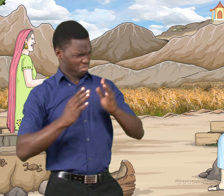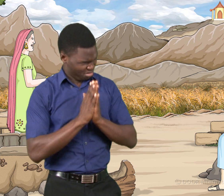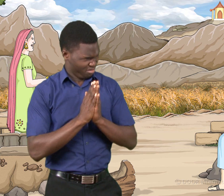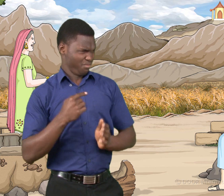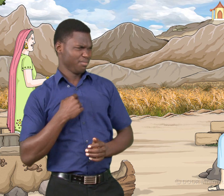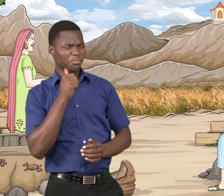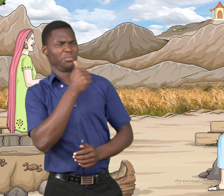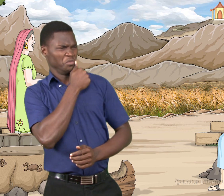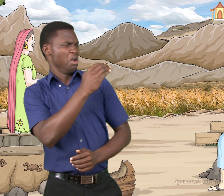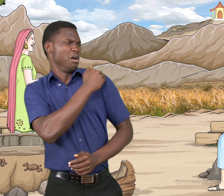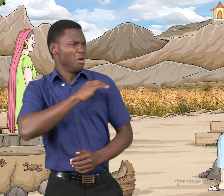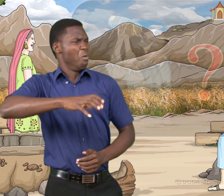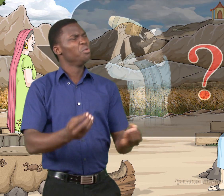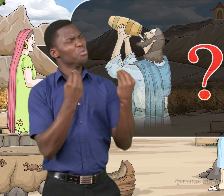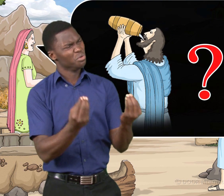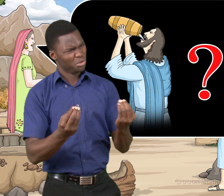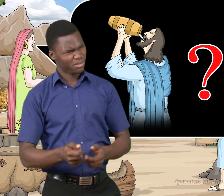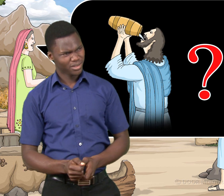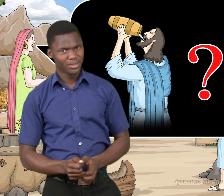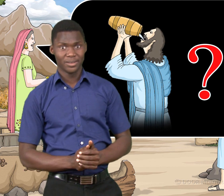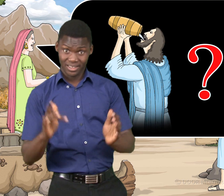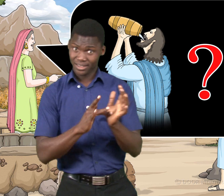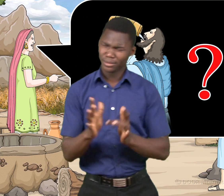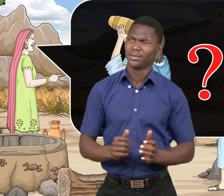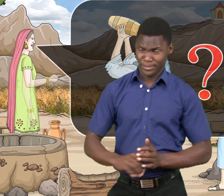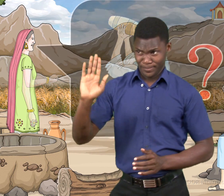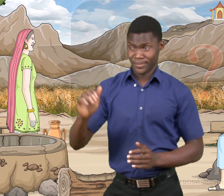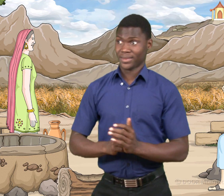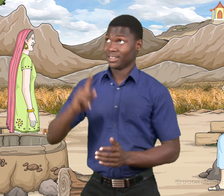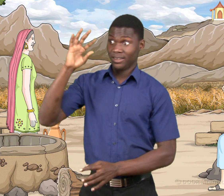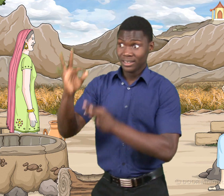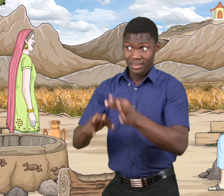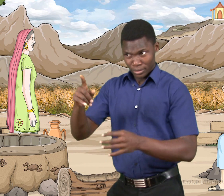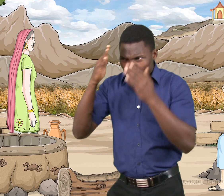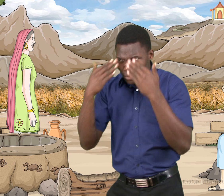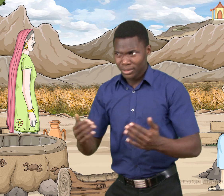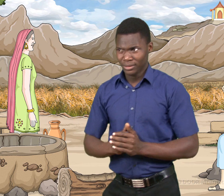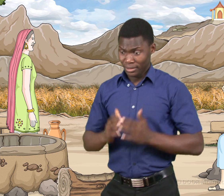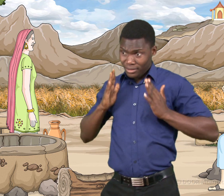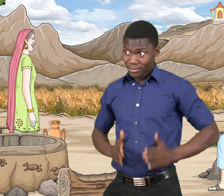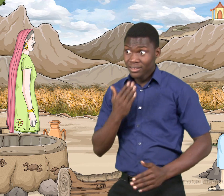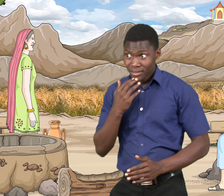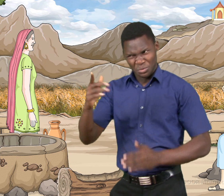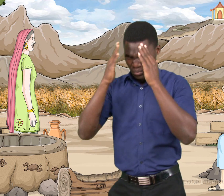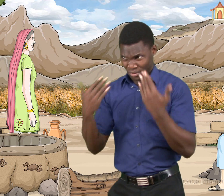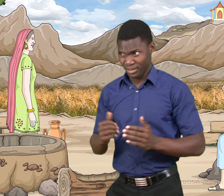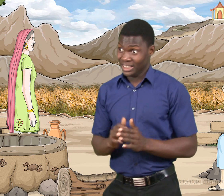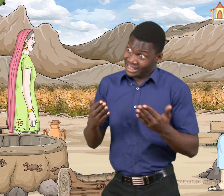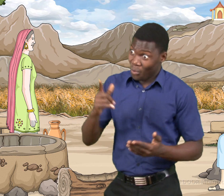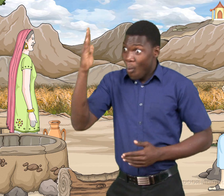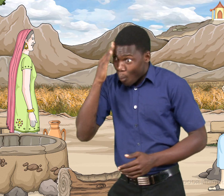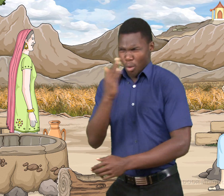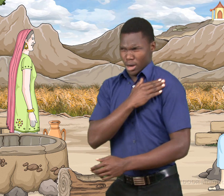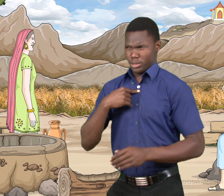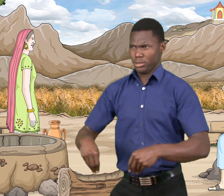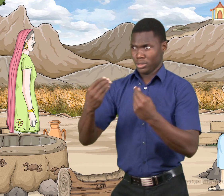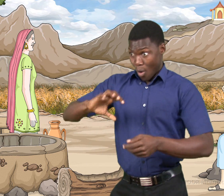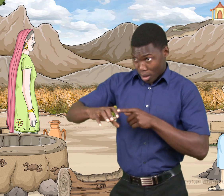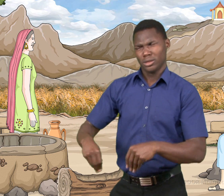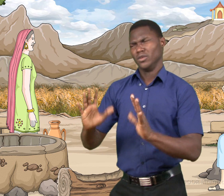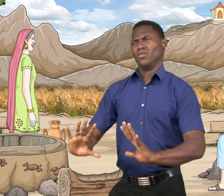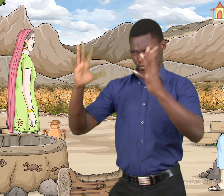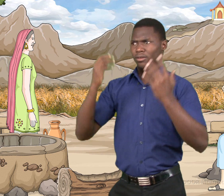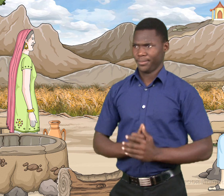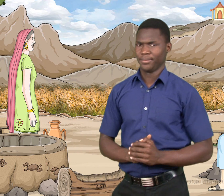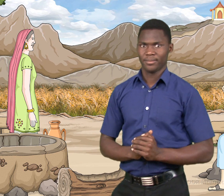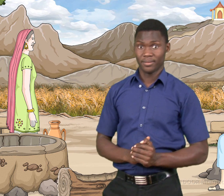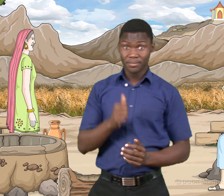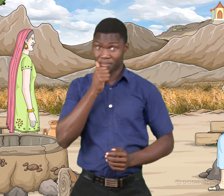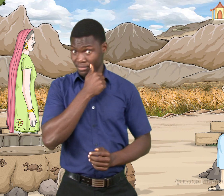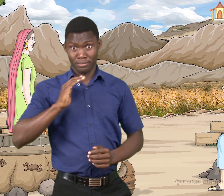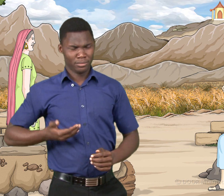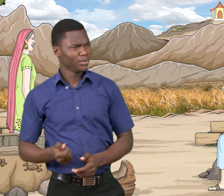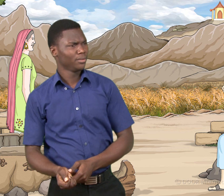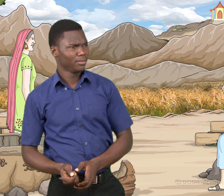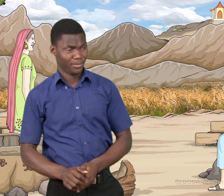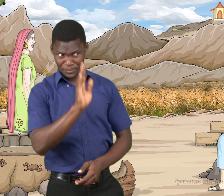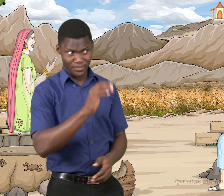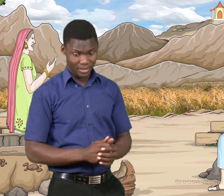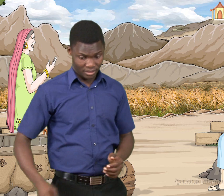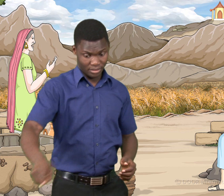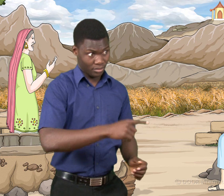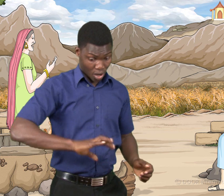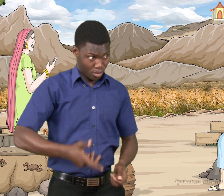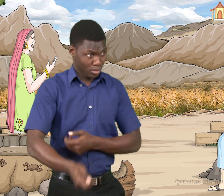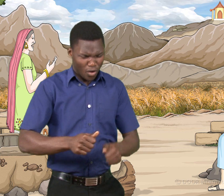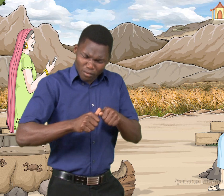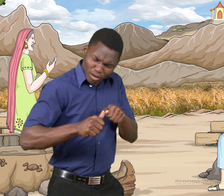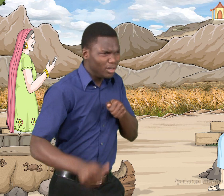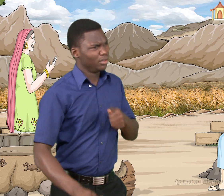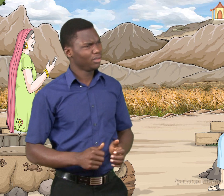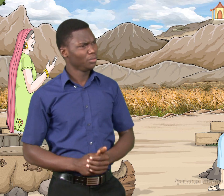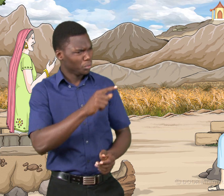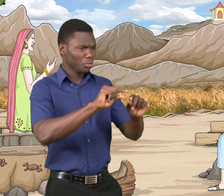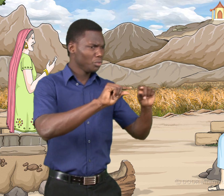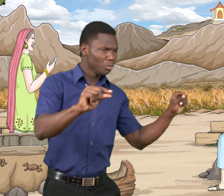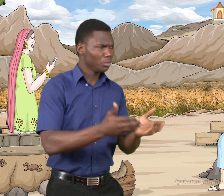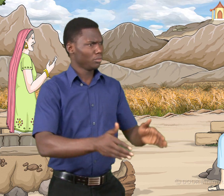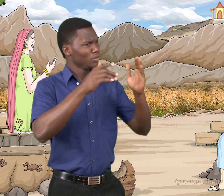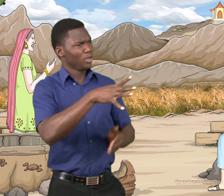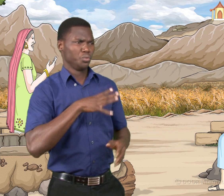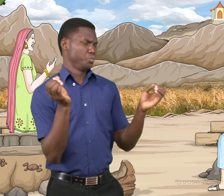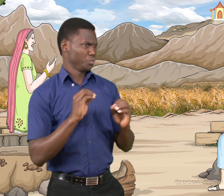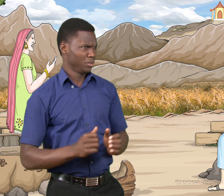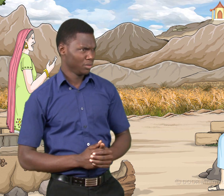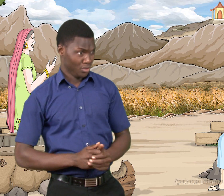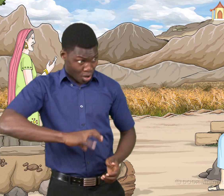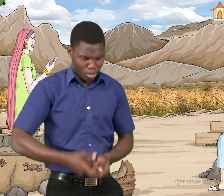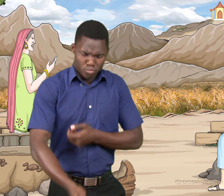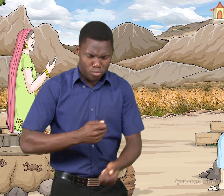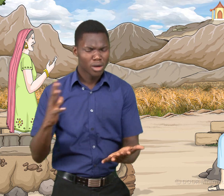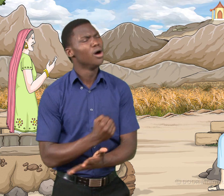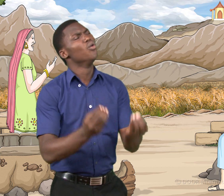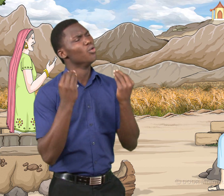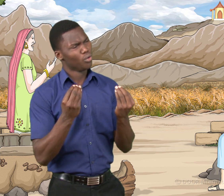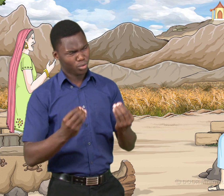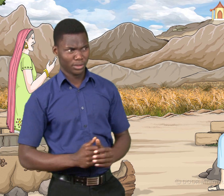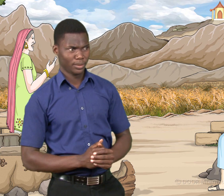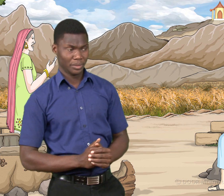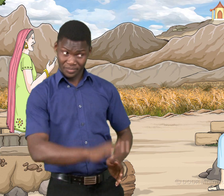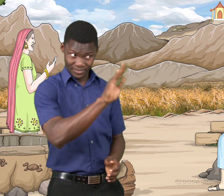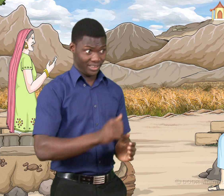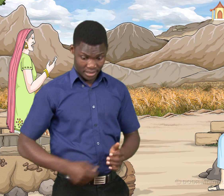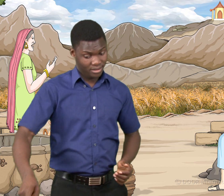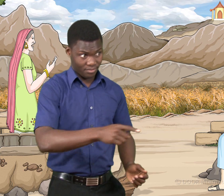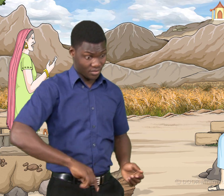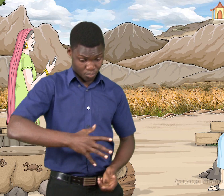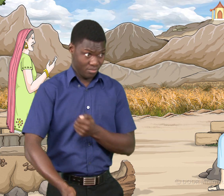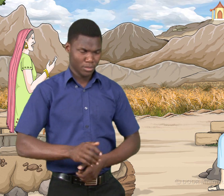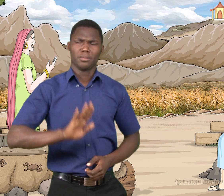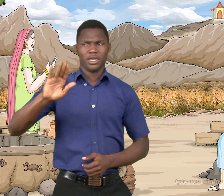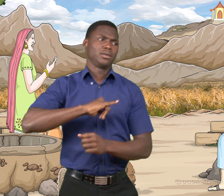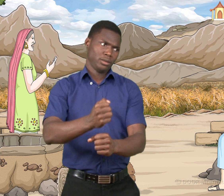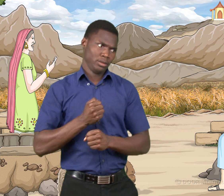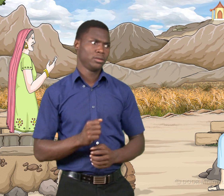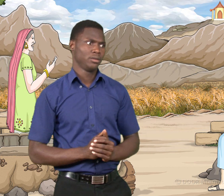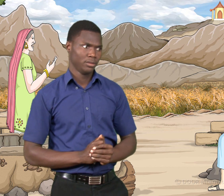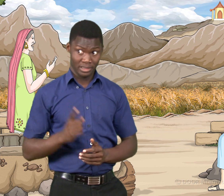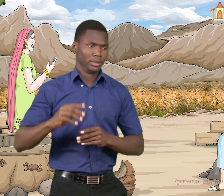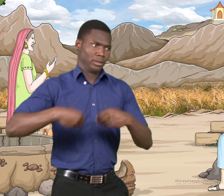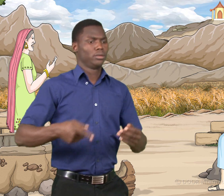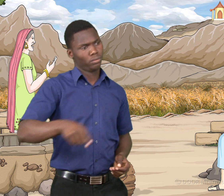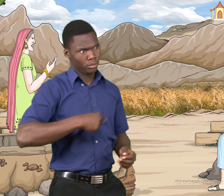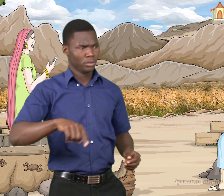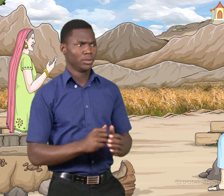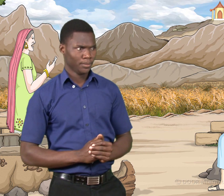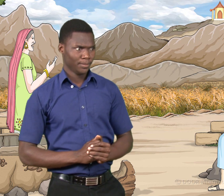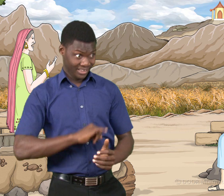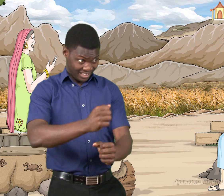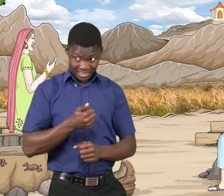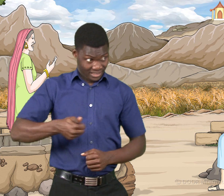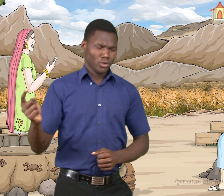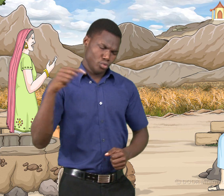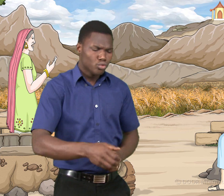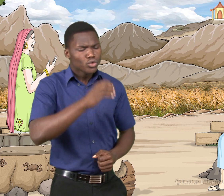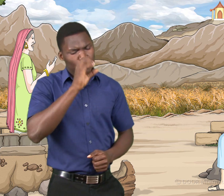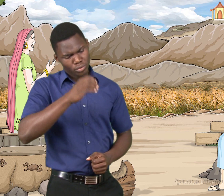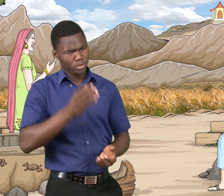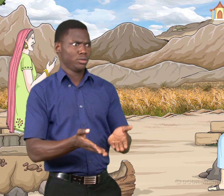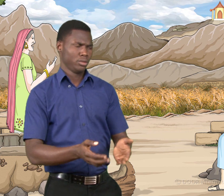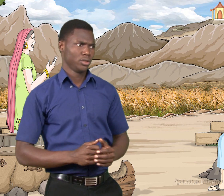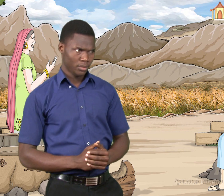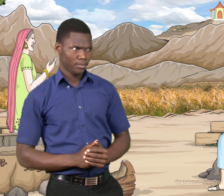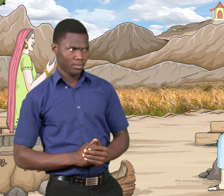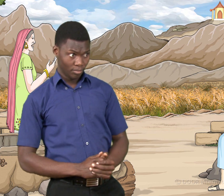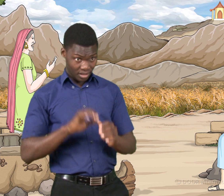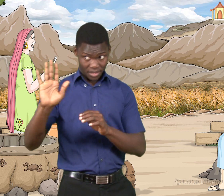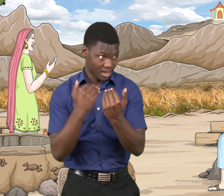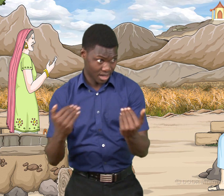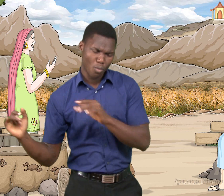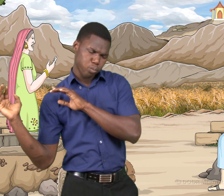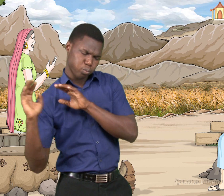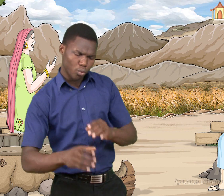“How can You ask for a drink from me, a Samaritan woman?” (For Jews do not associate with Samaritans.) Jesus answered, “If you knew the gift of God and who is asking you for a drink, you would have asked Him, and He would have given you living water.” “Sir,” the woman replied, “You have nothing to draw with and the well is deep. Where then will You get this living water?